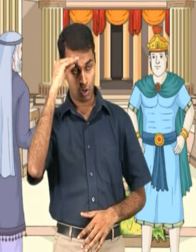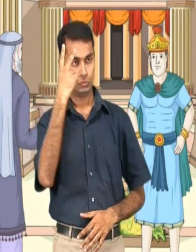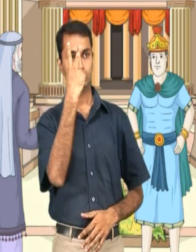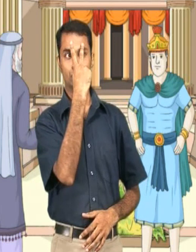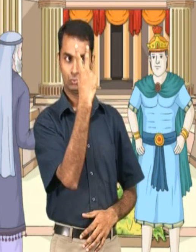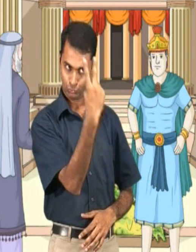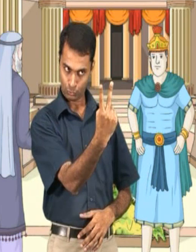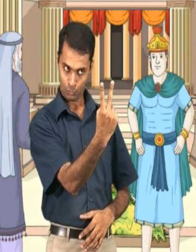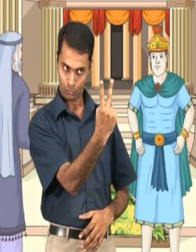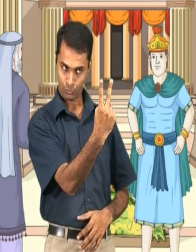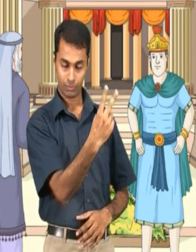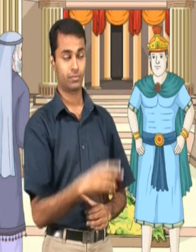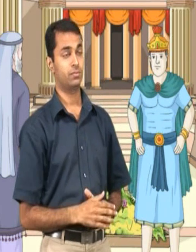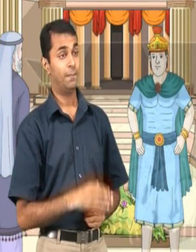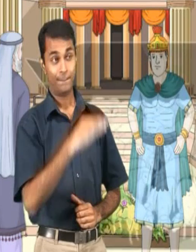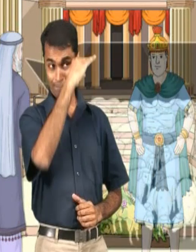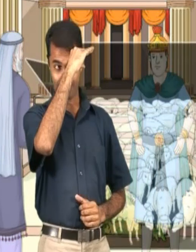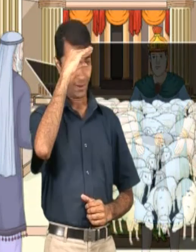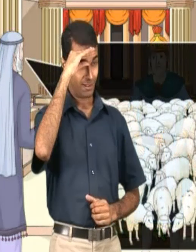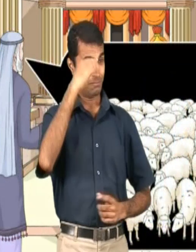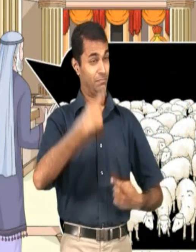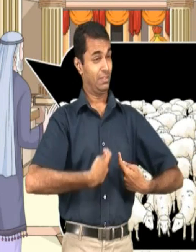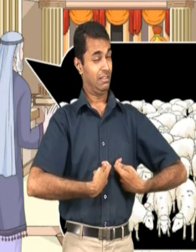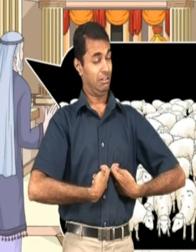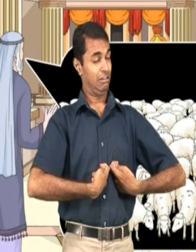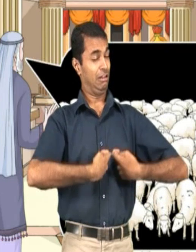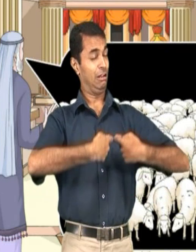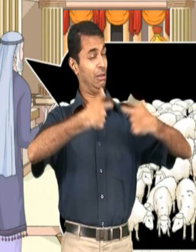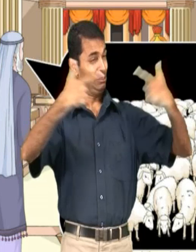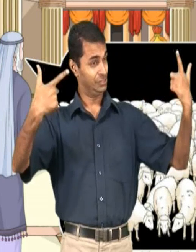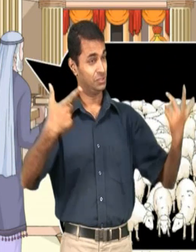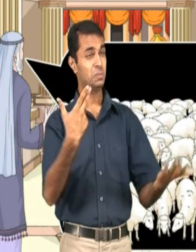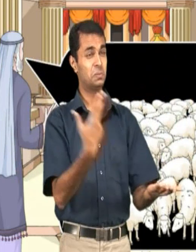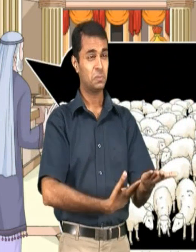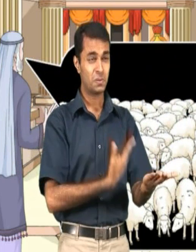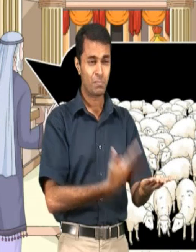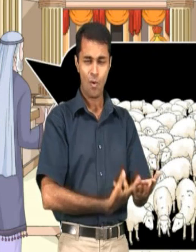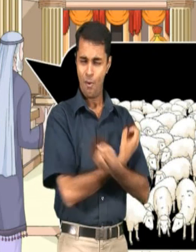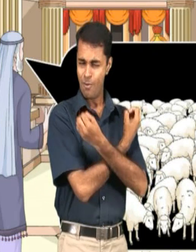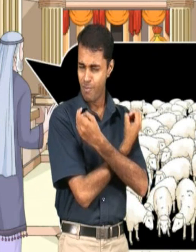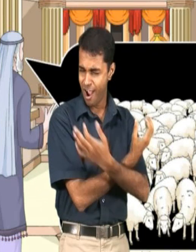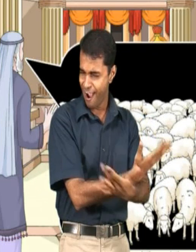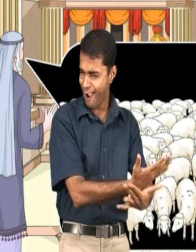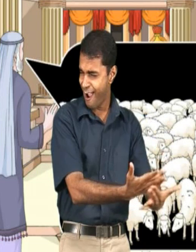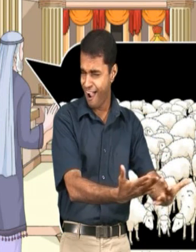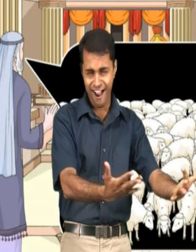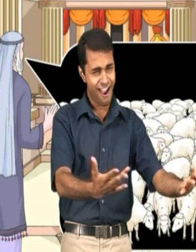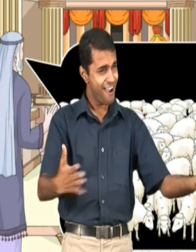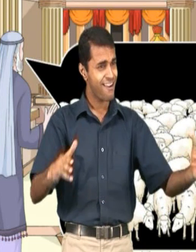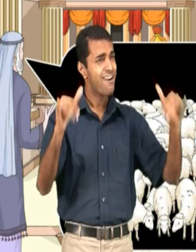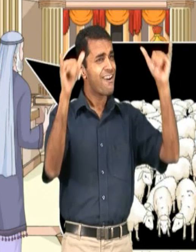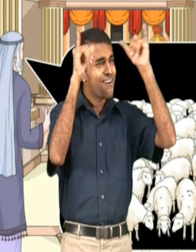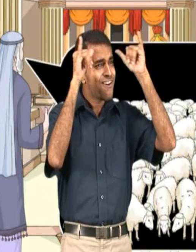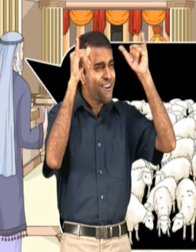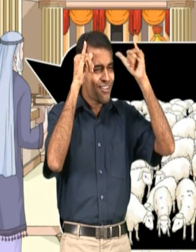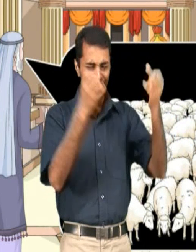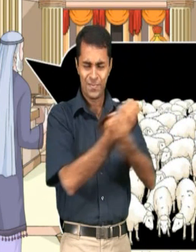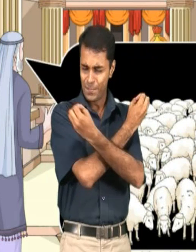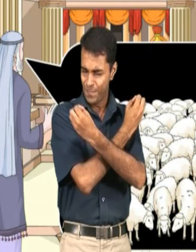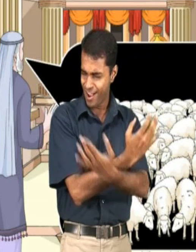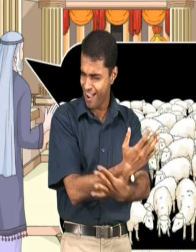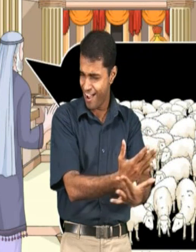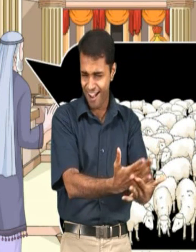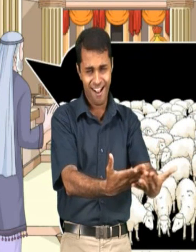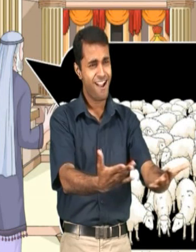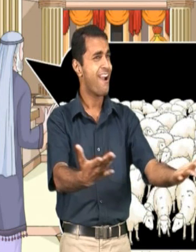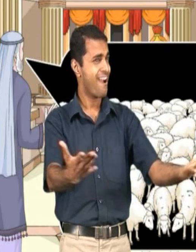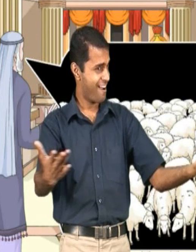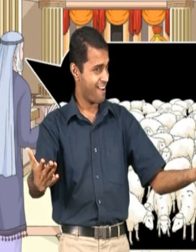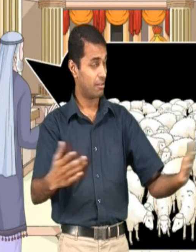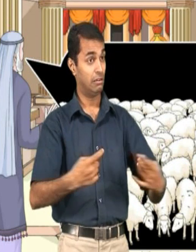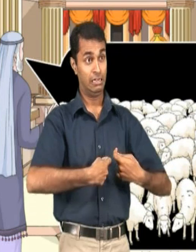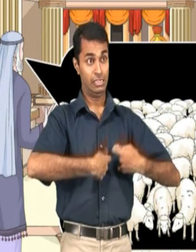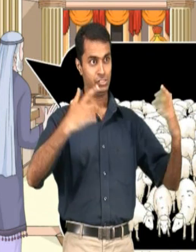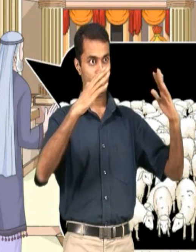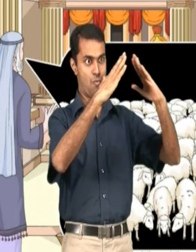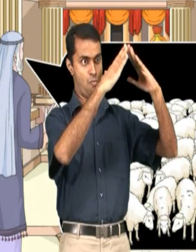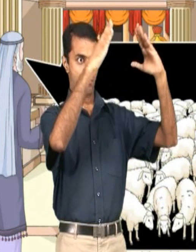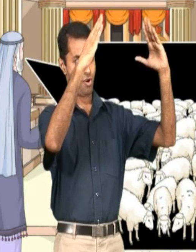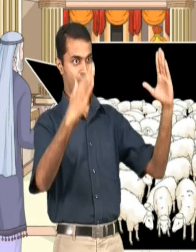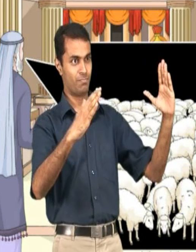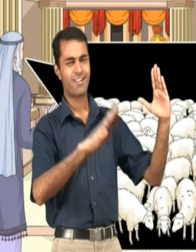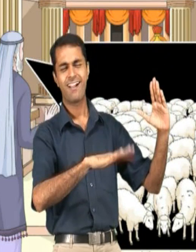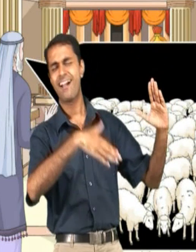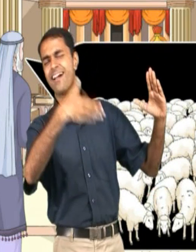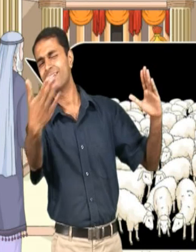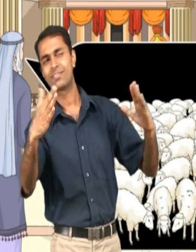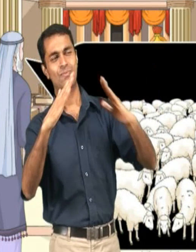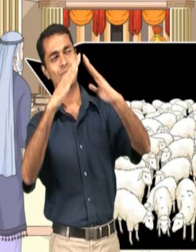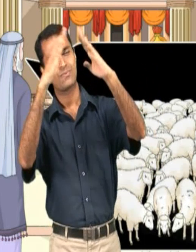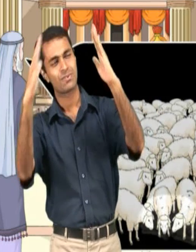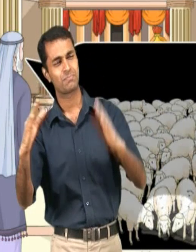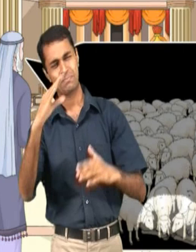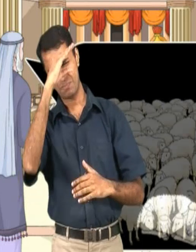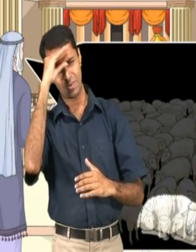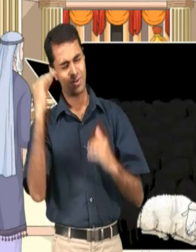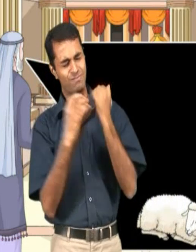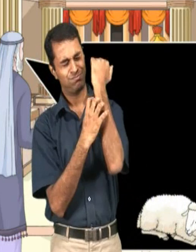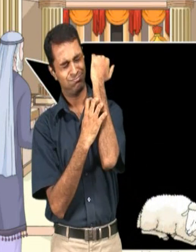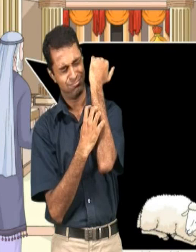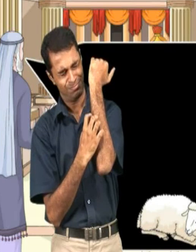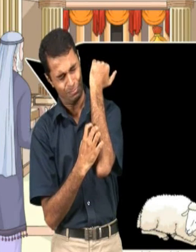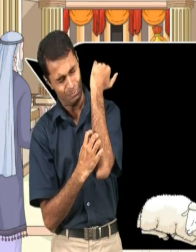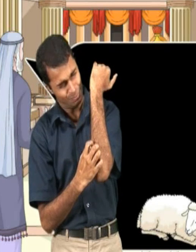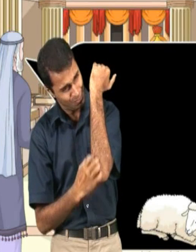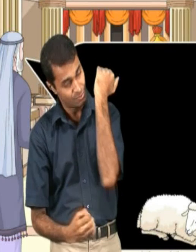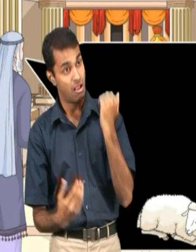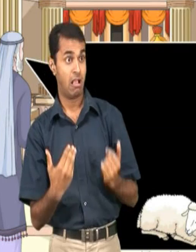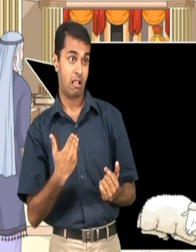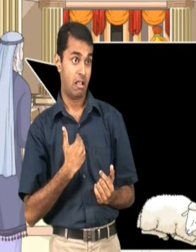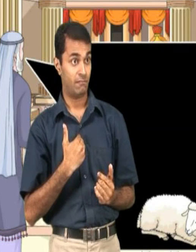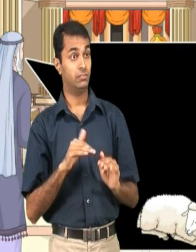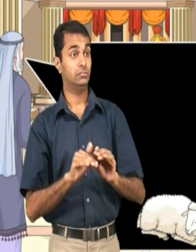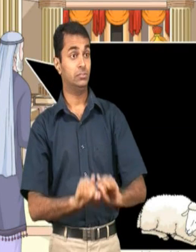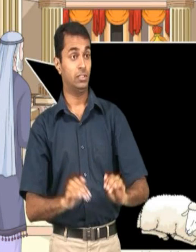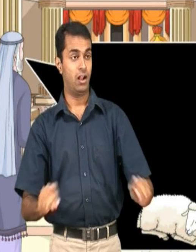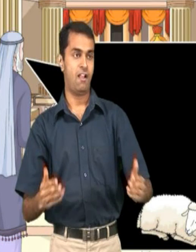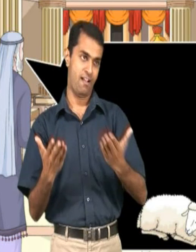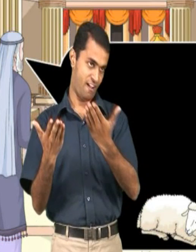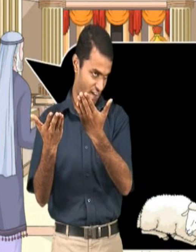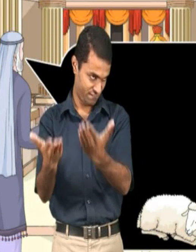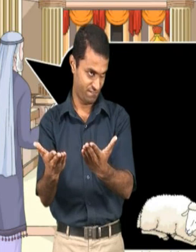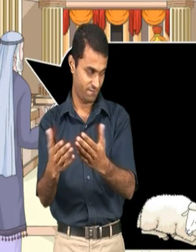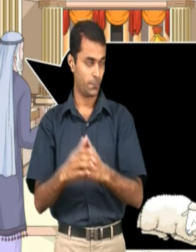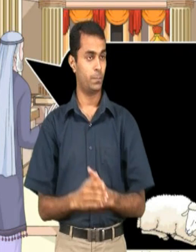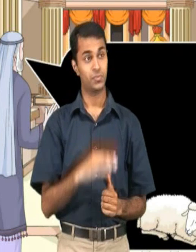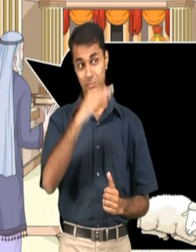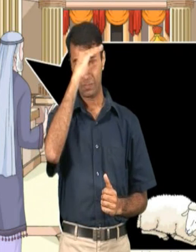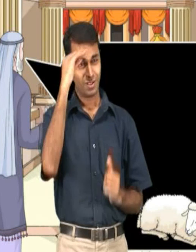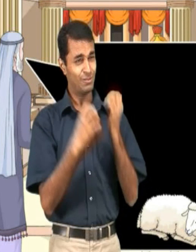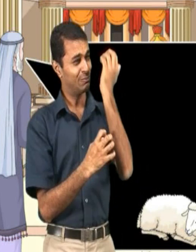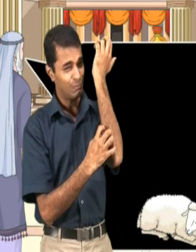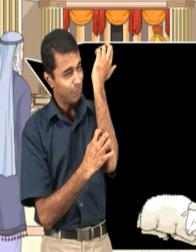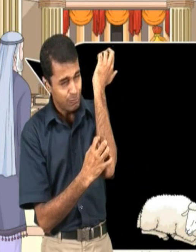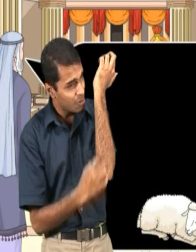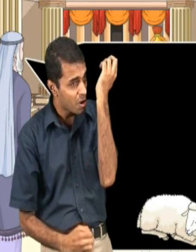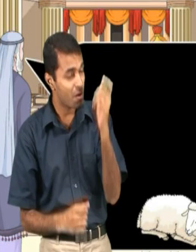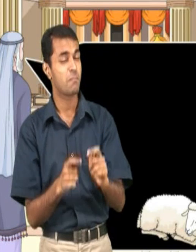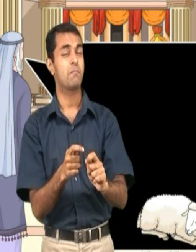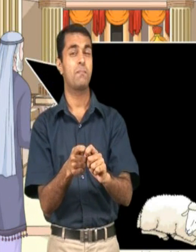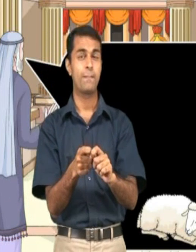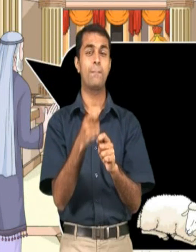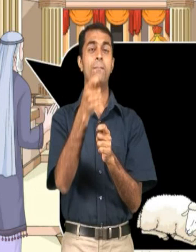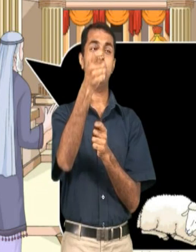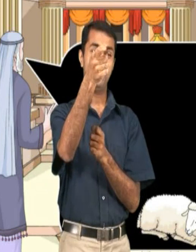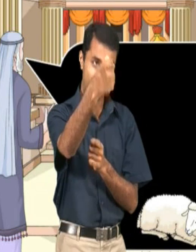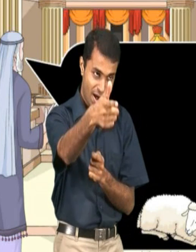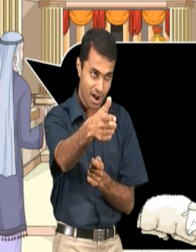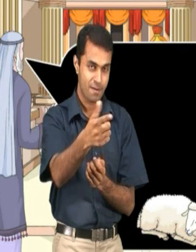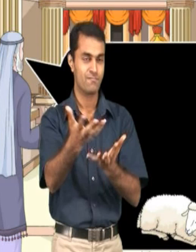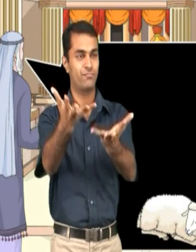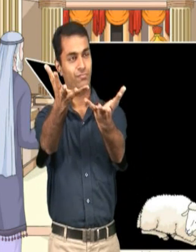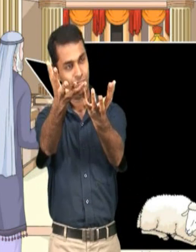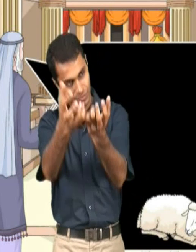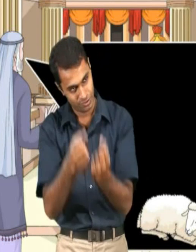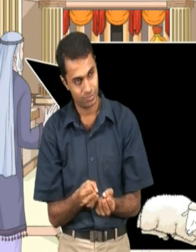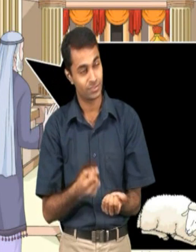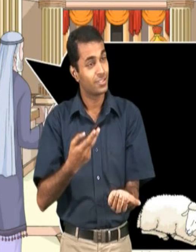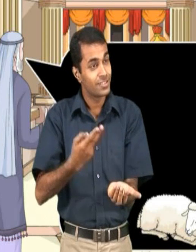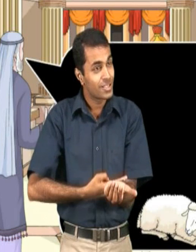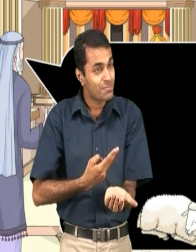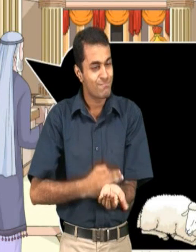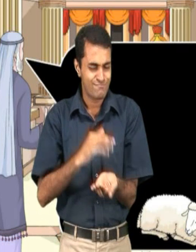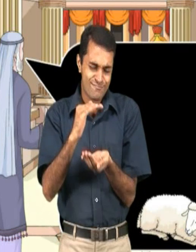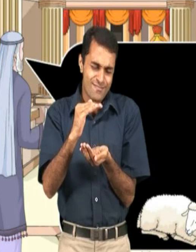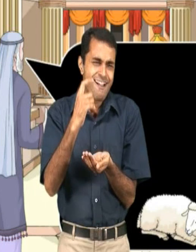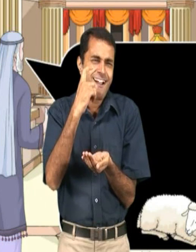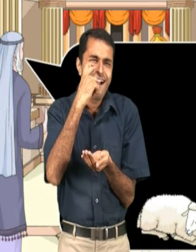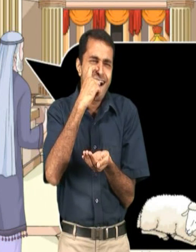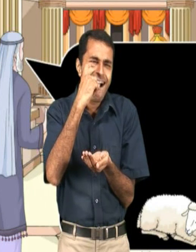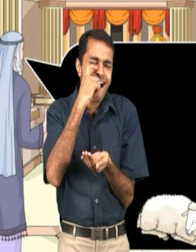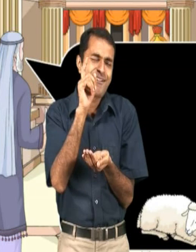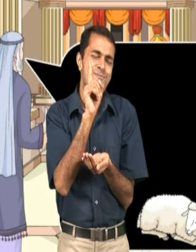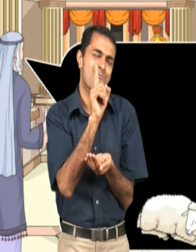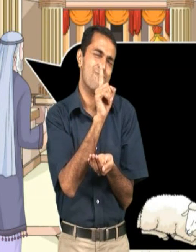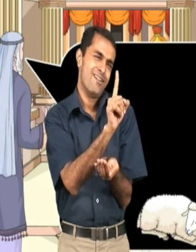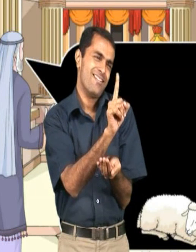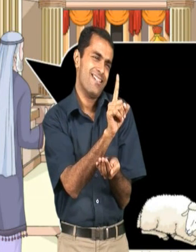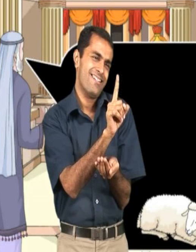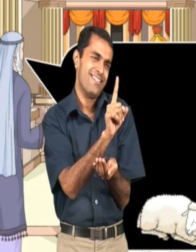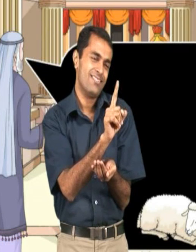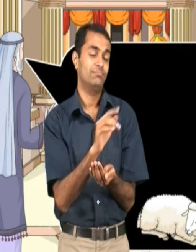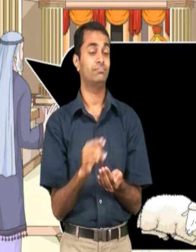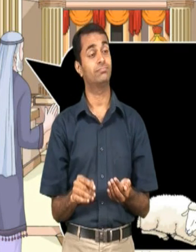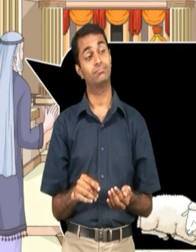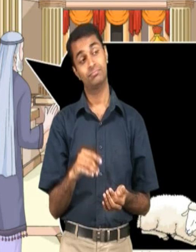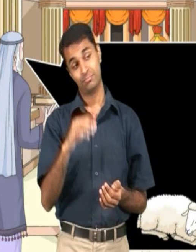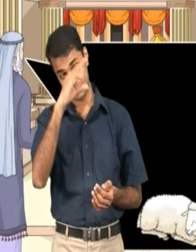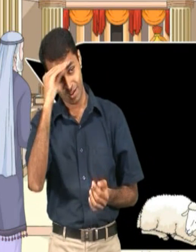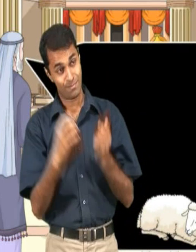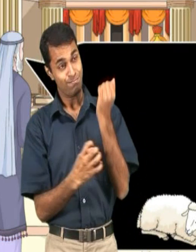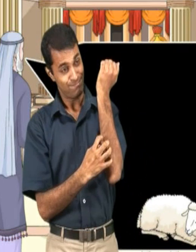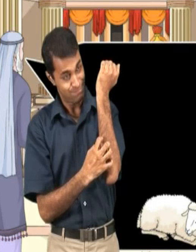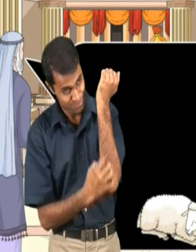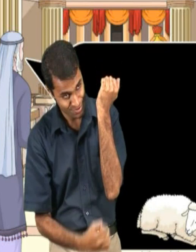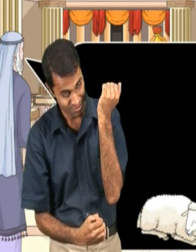The rich man had a great number of sheep and cattle, but the poor man had nothing except one small ewe lamb that he had bought.